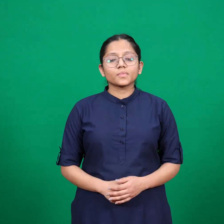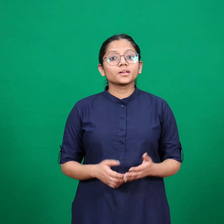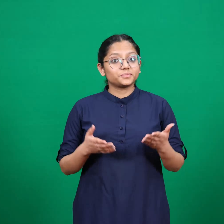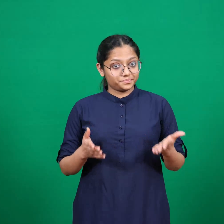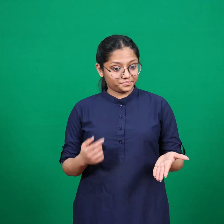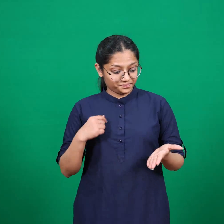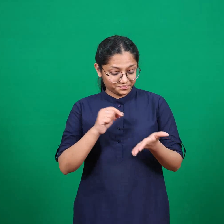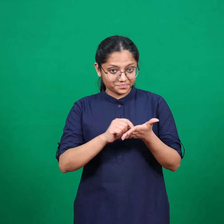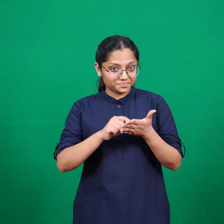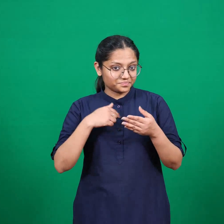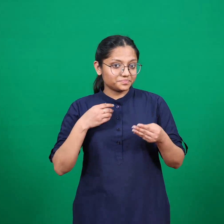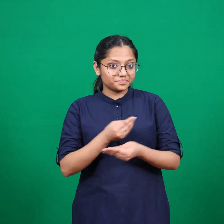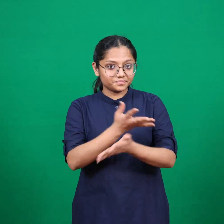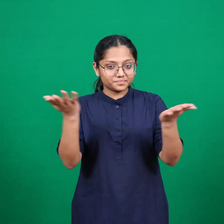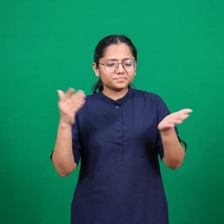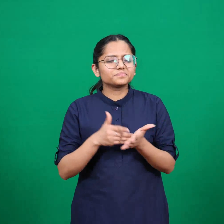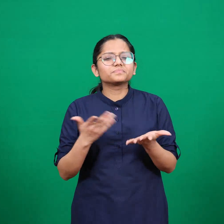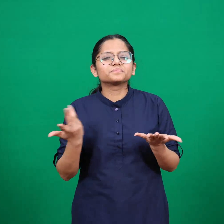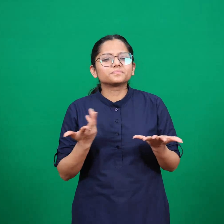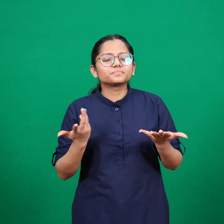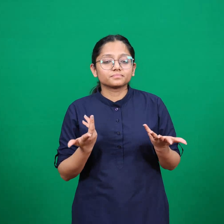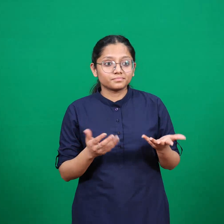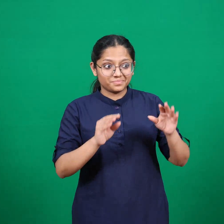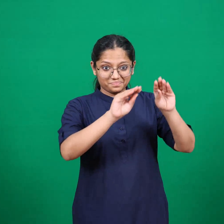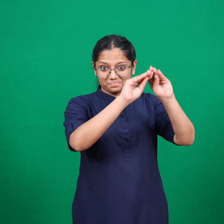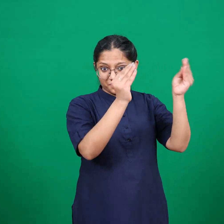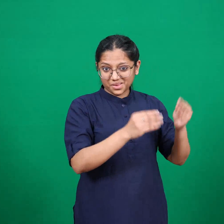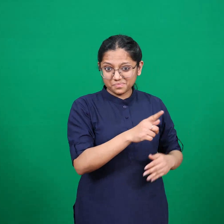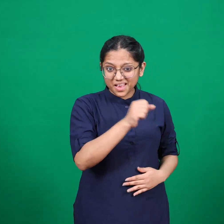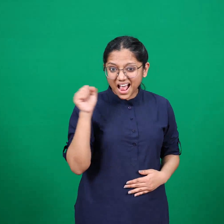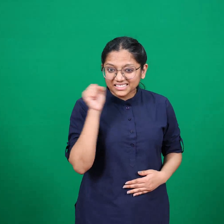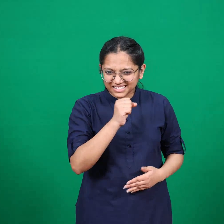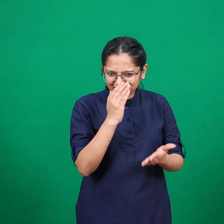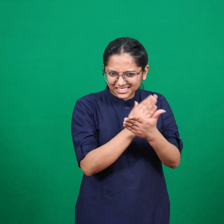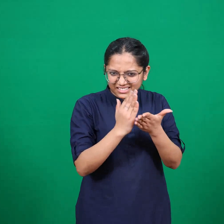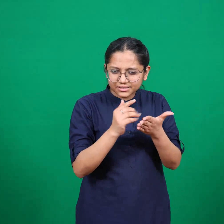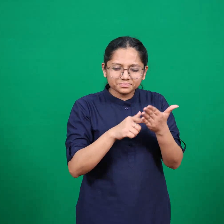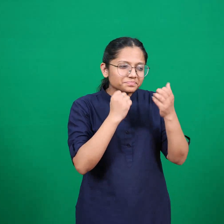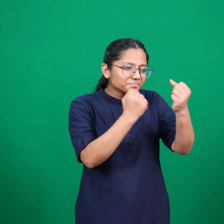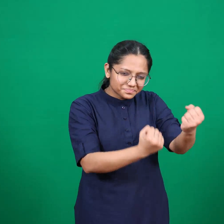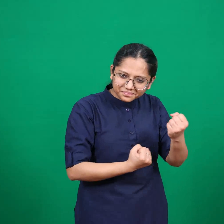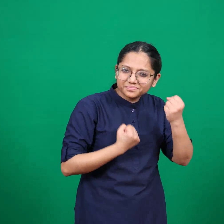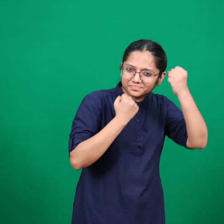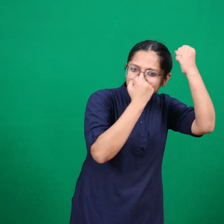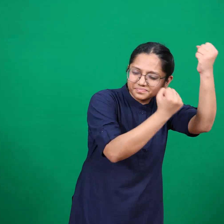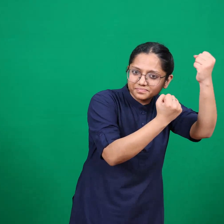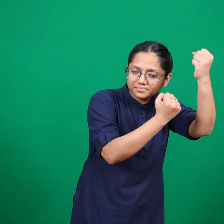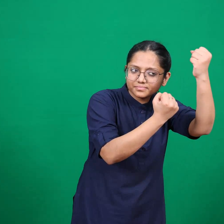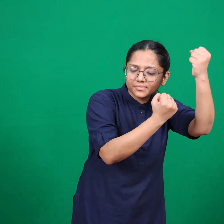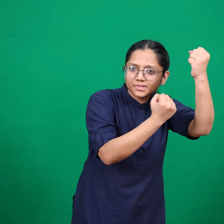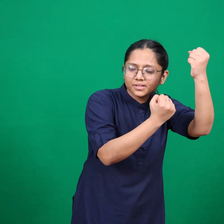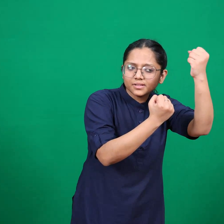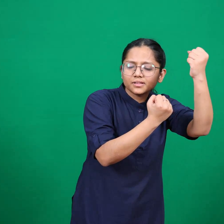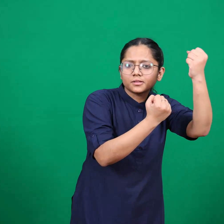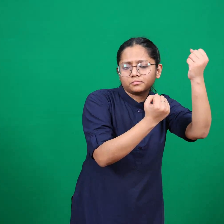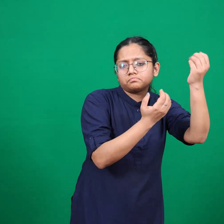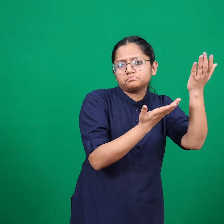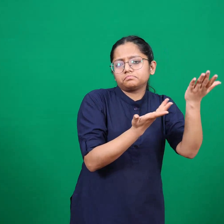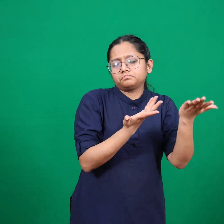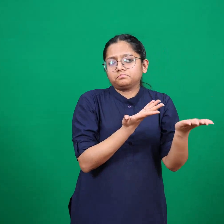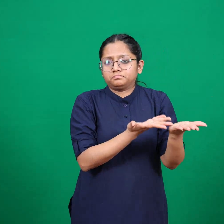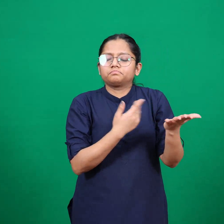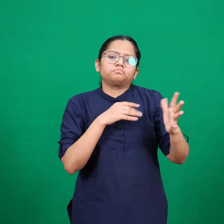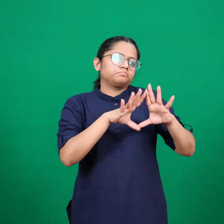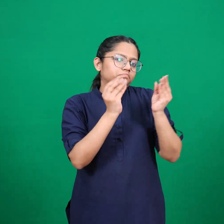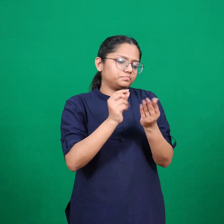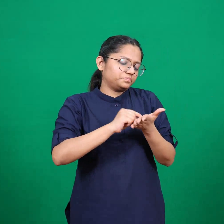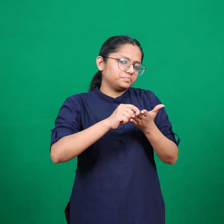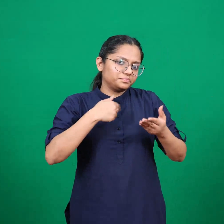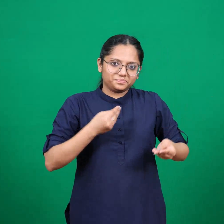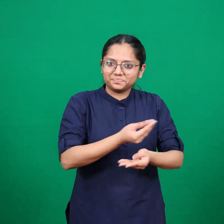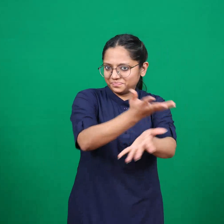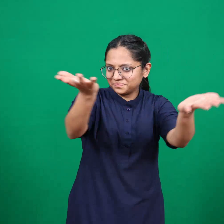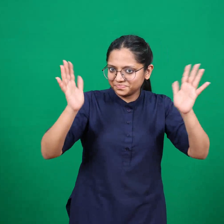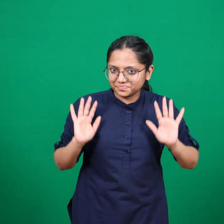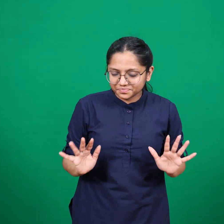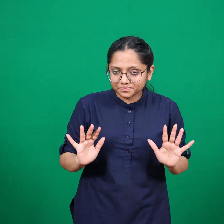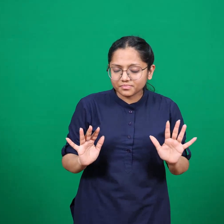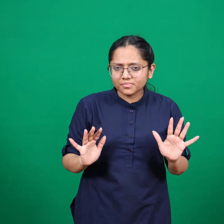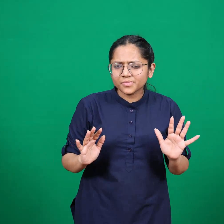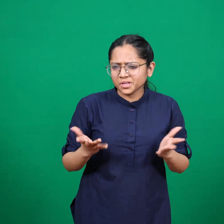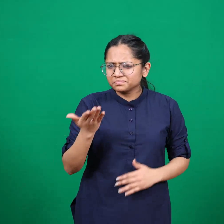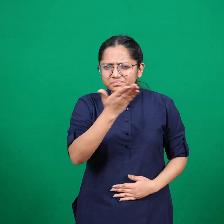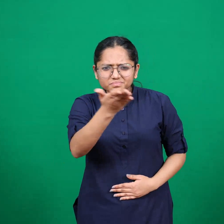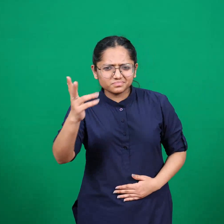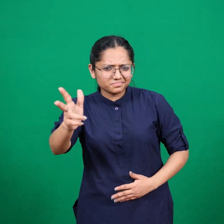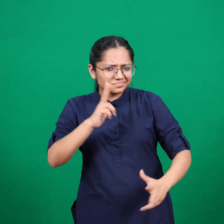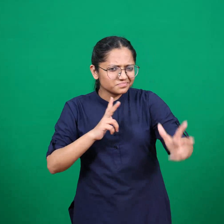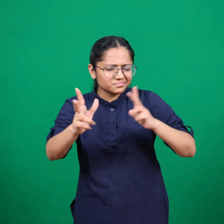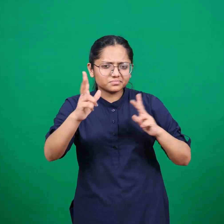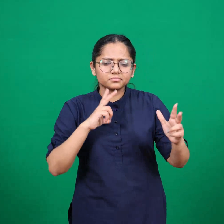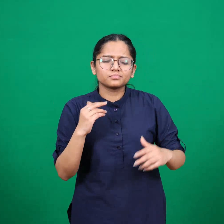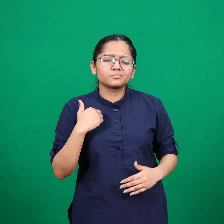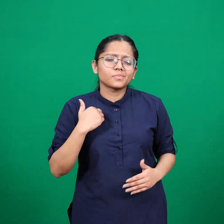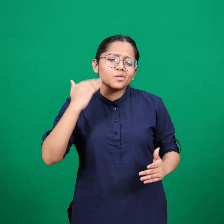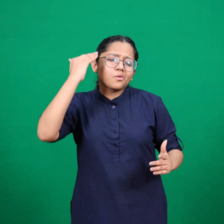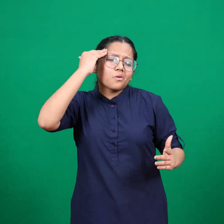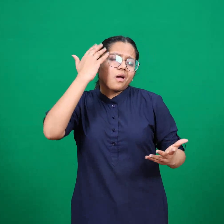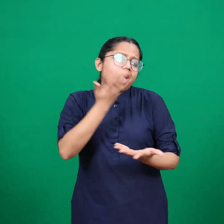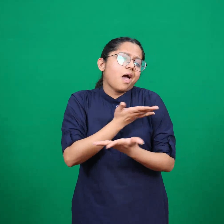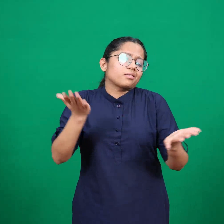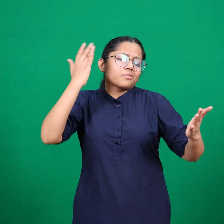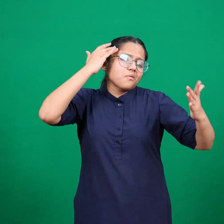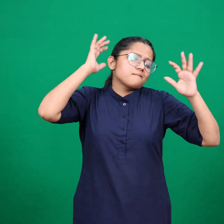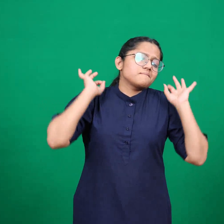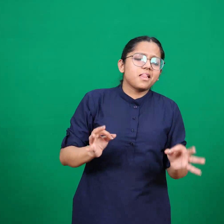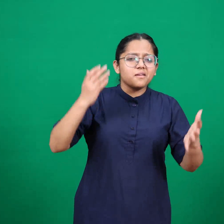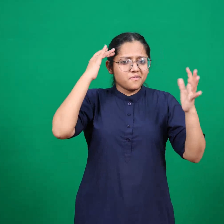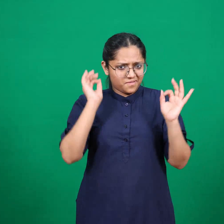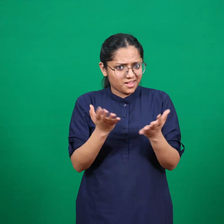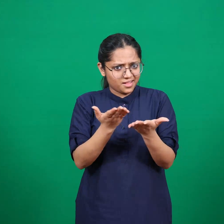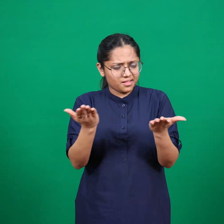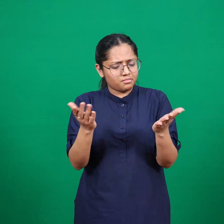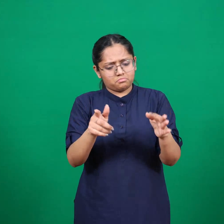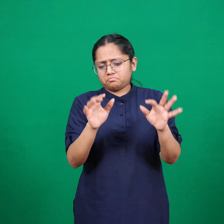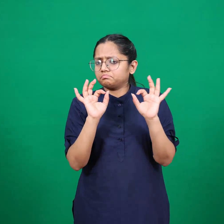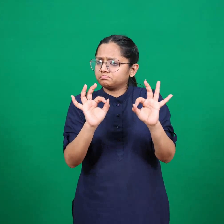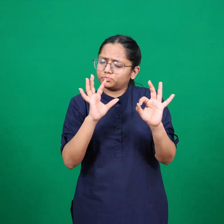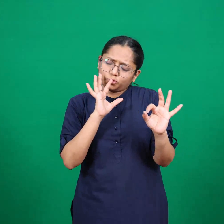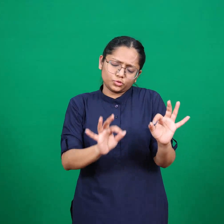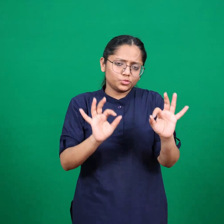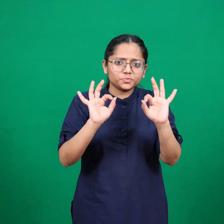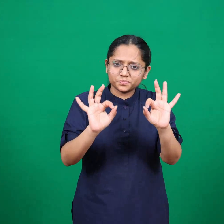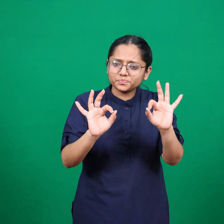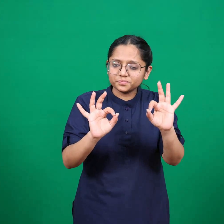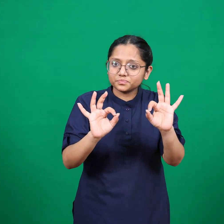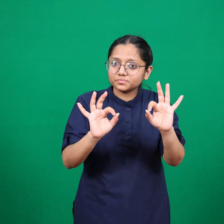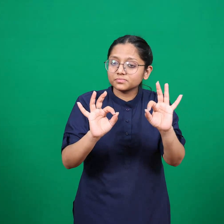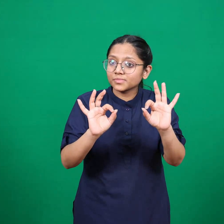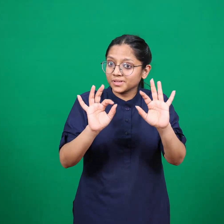Now about food sacrificed to idols: We know that we all have knowledge.